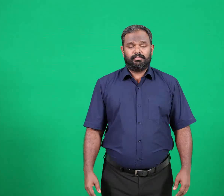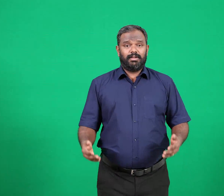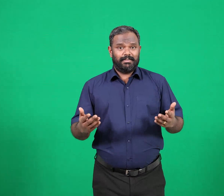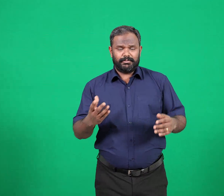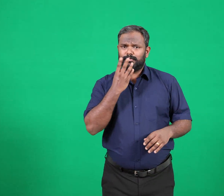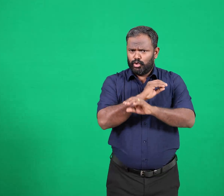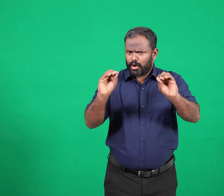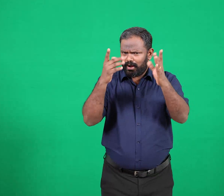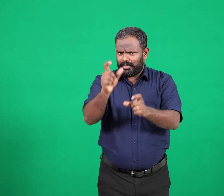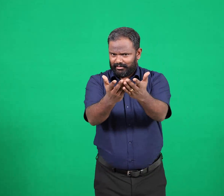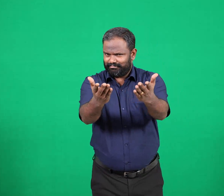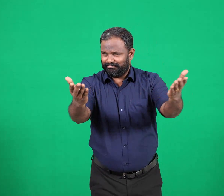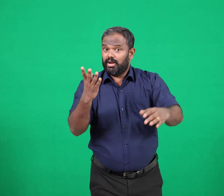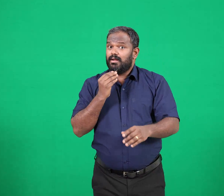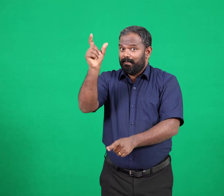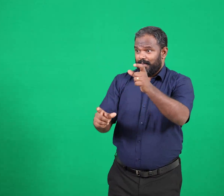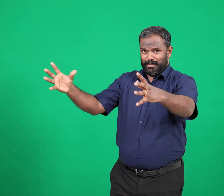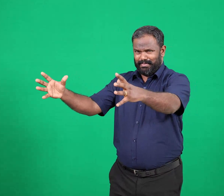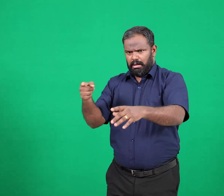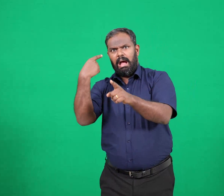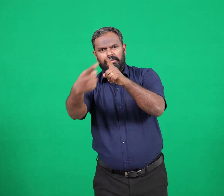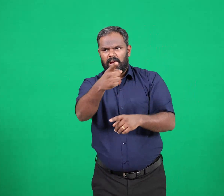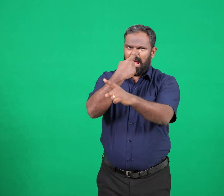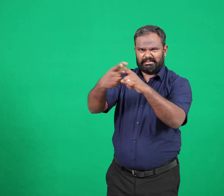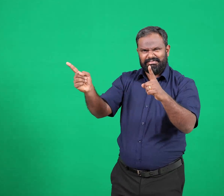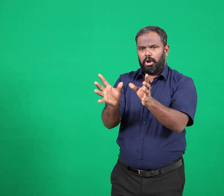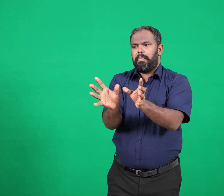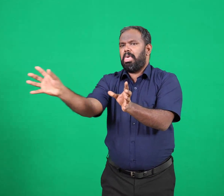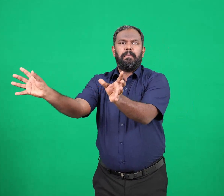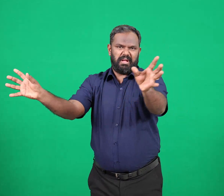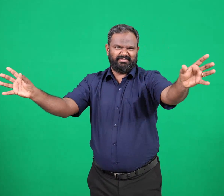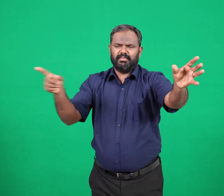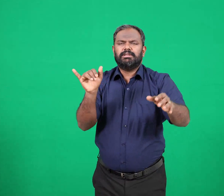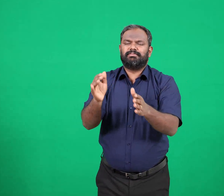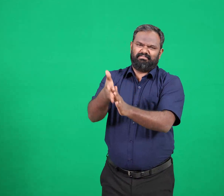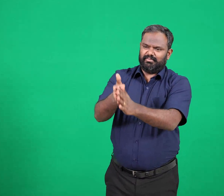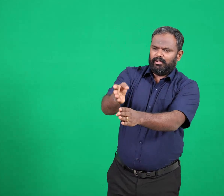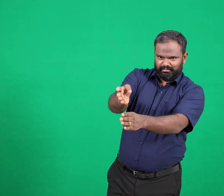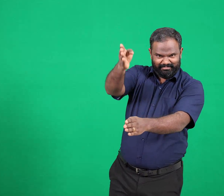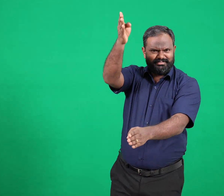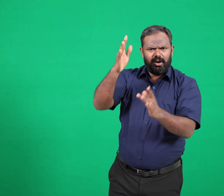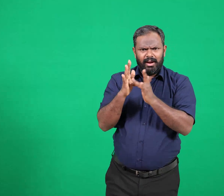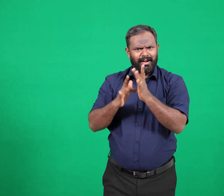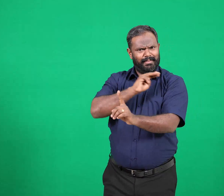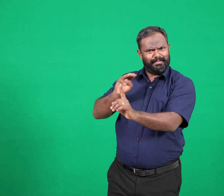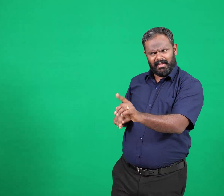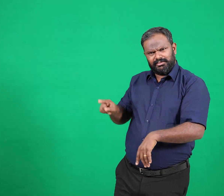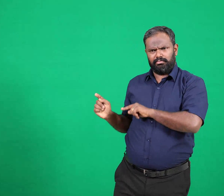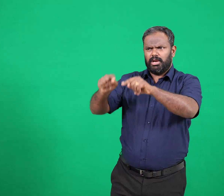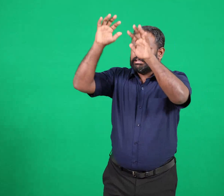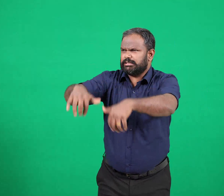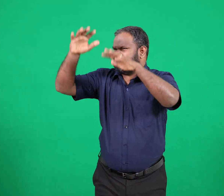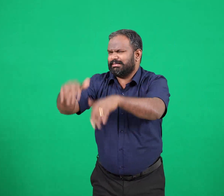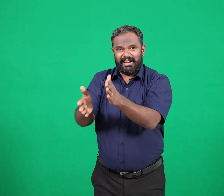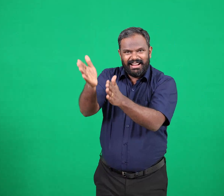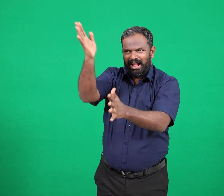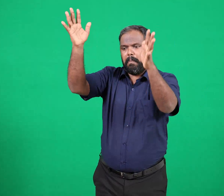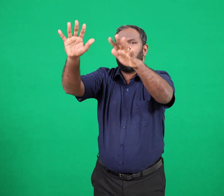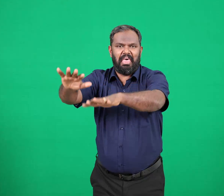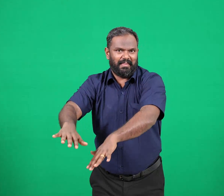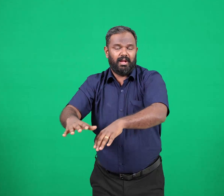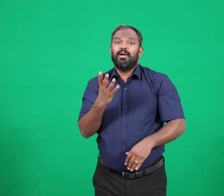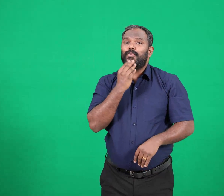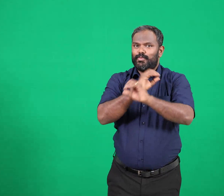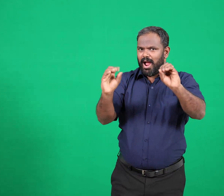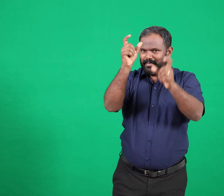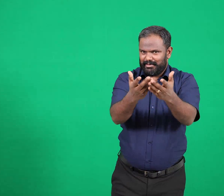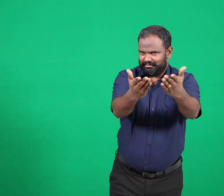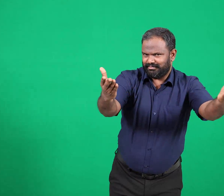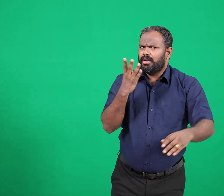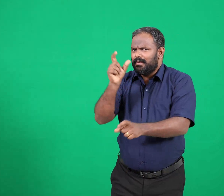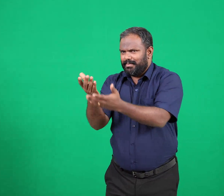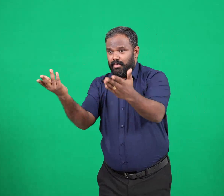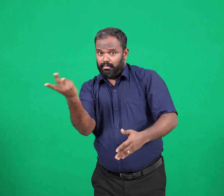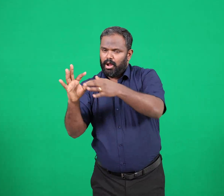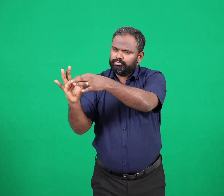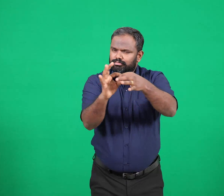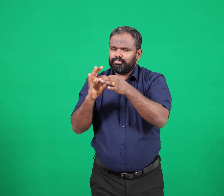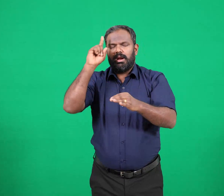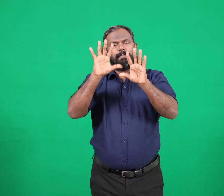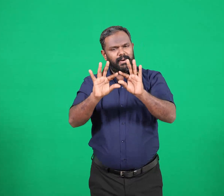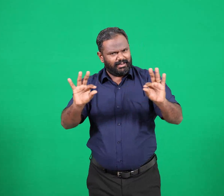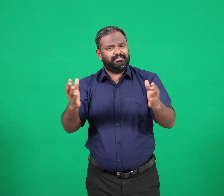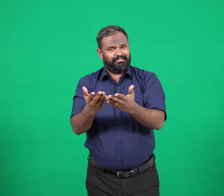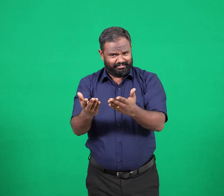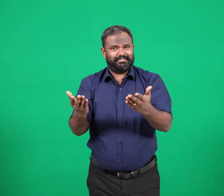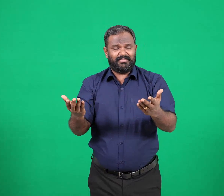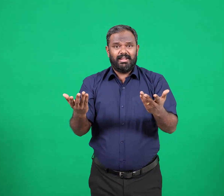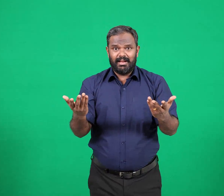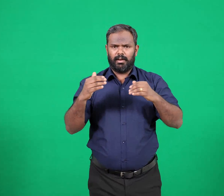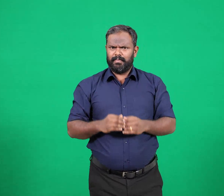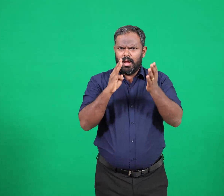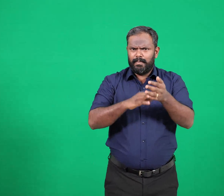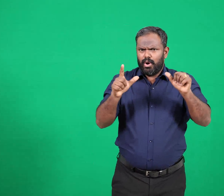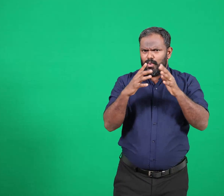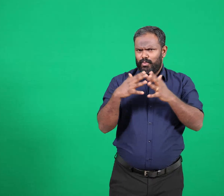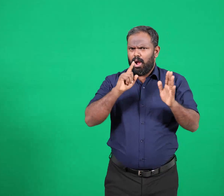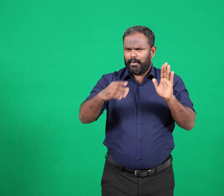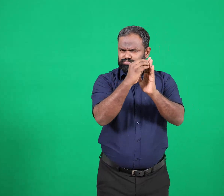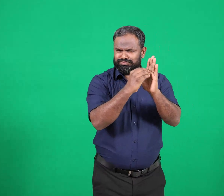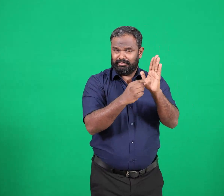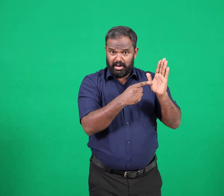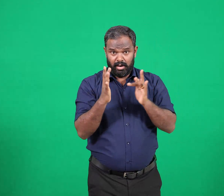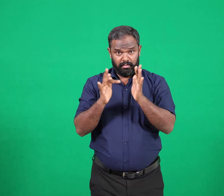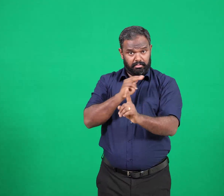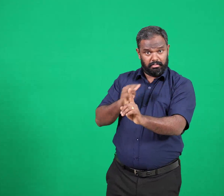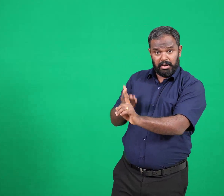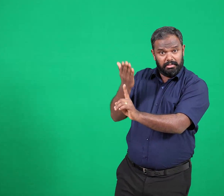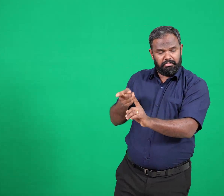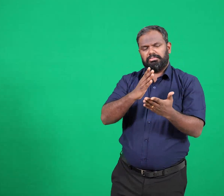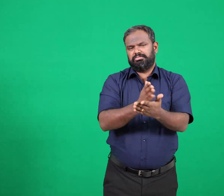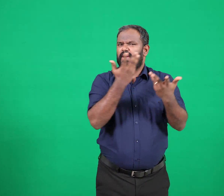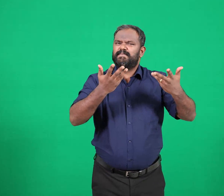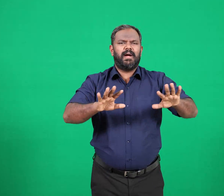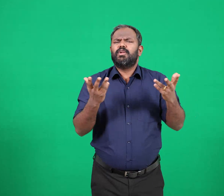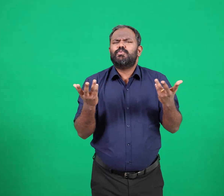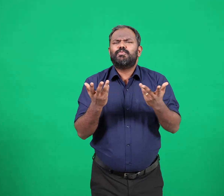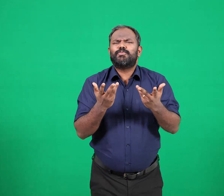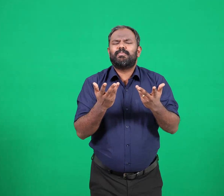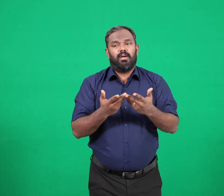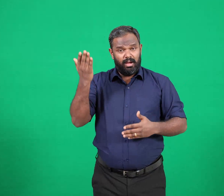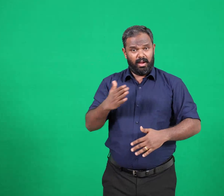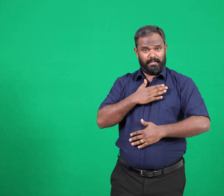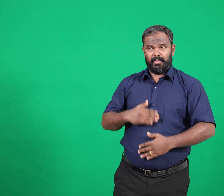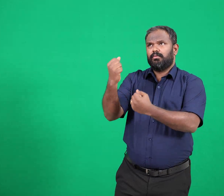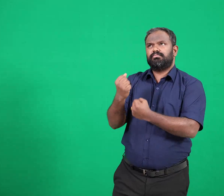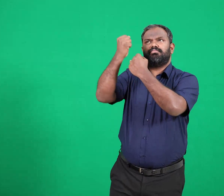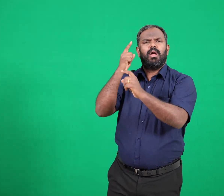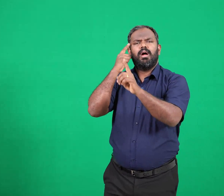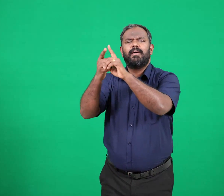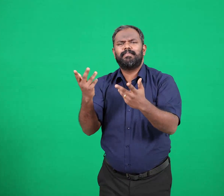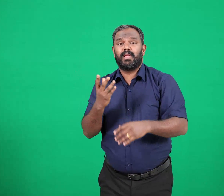For He Himself is our peace, who has made the two one and has torn down the dividing wall of hostility by abolishing in His flesh the law of commandments and decrees.